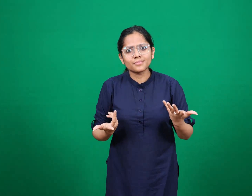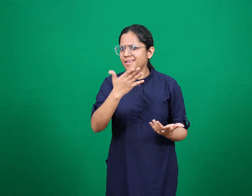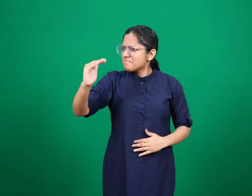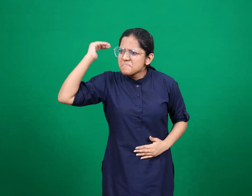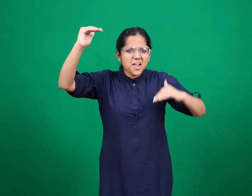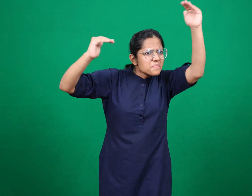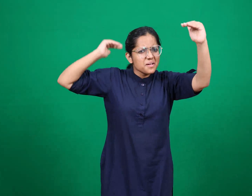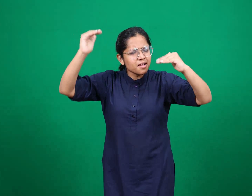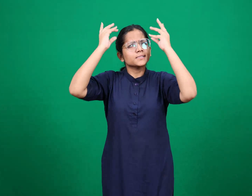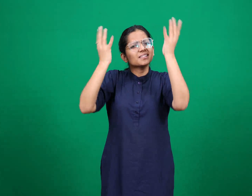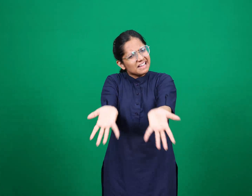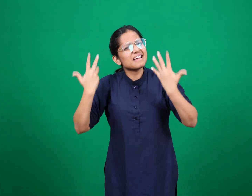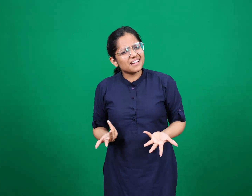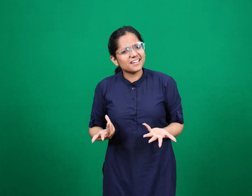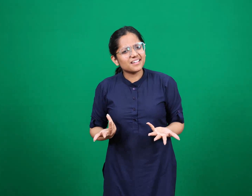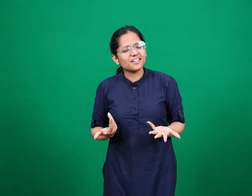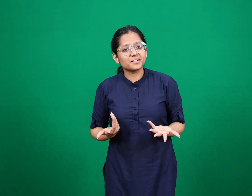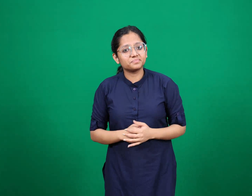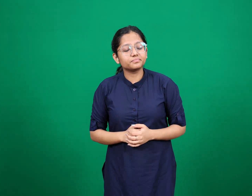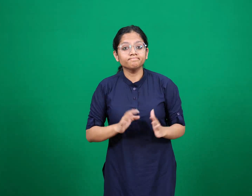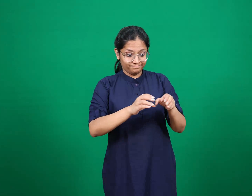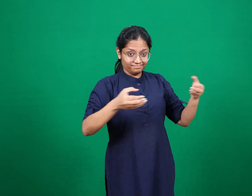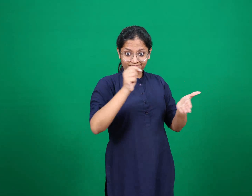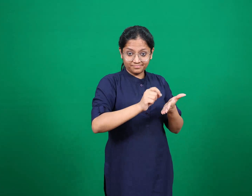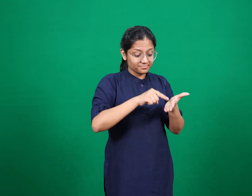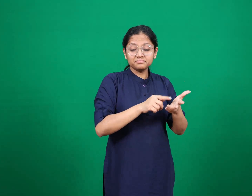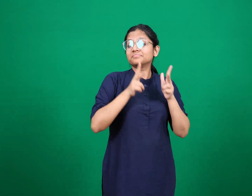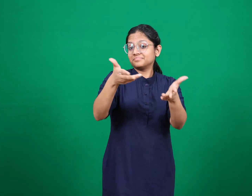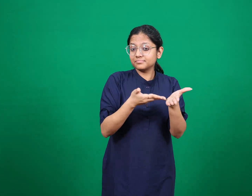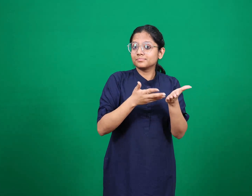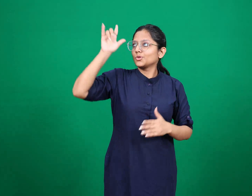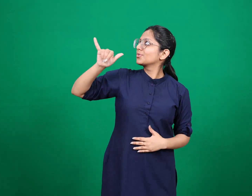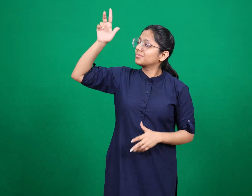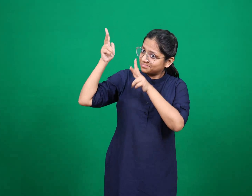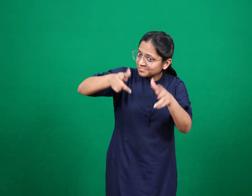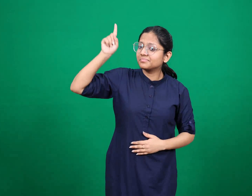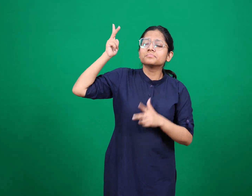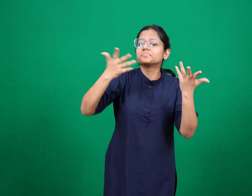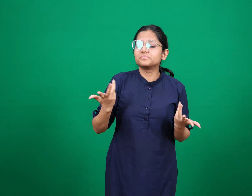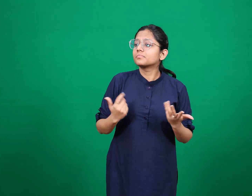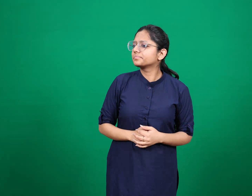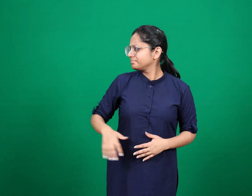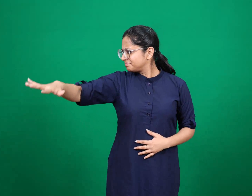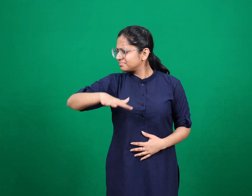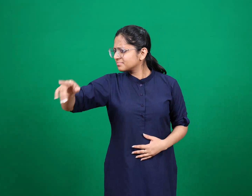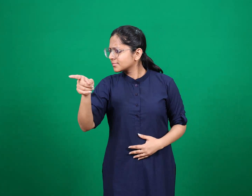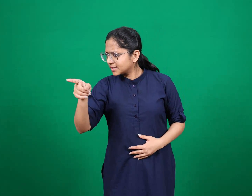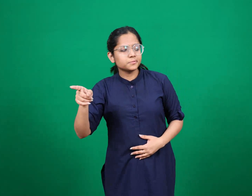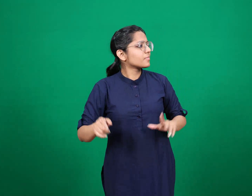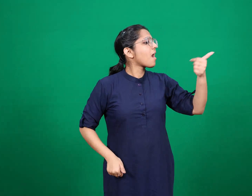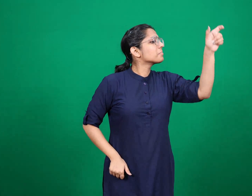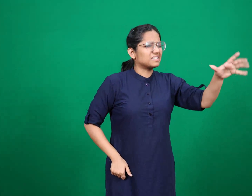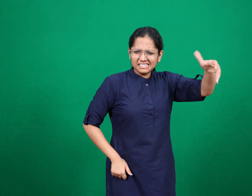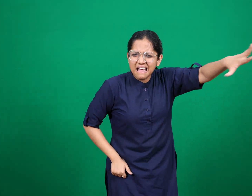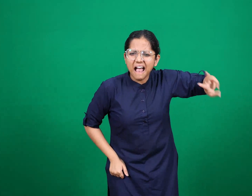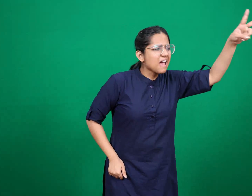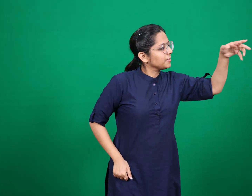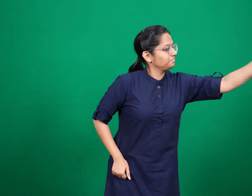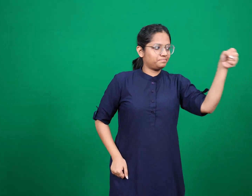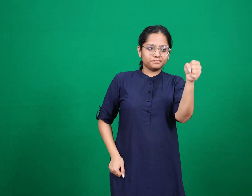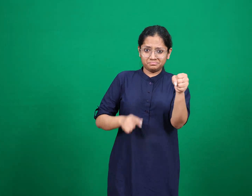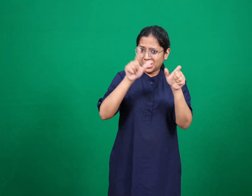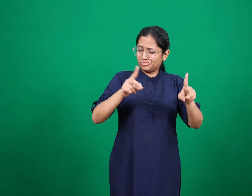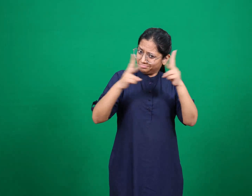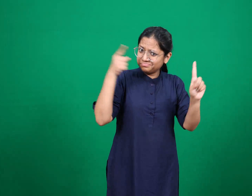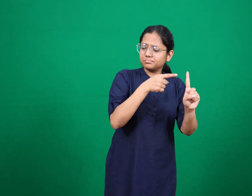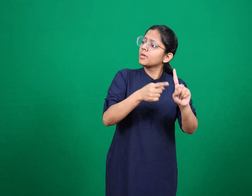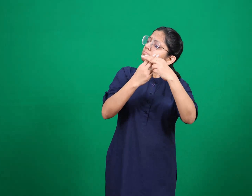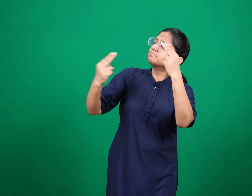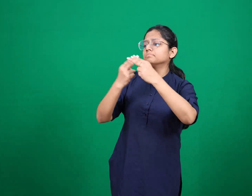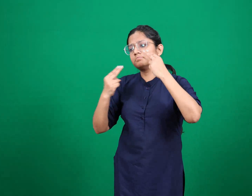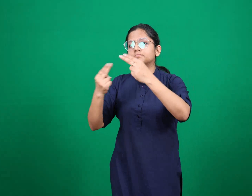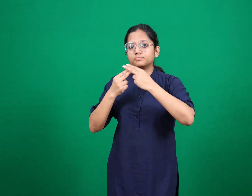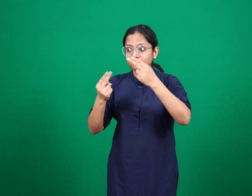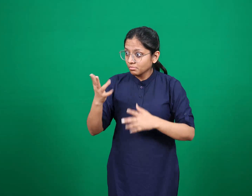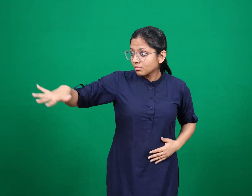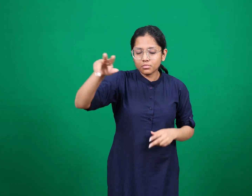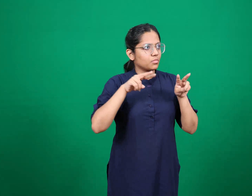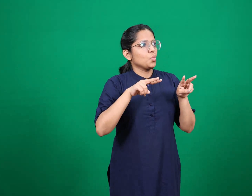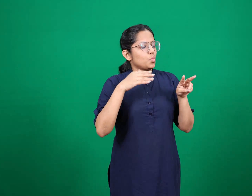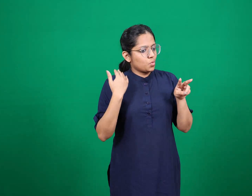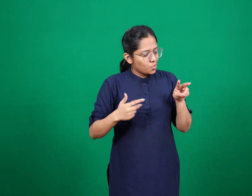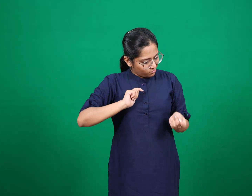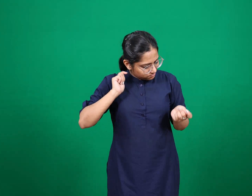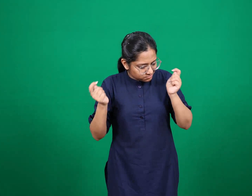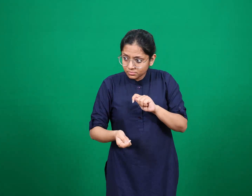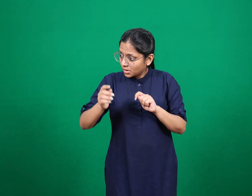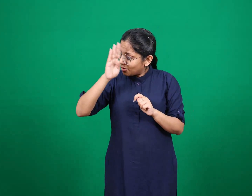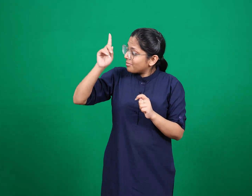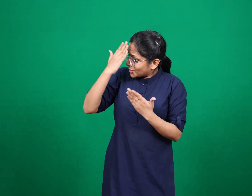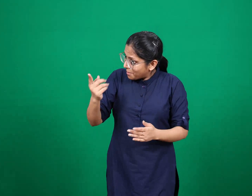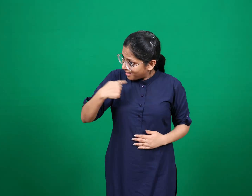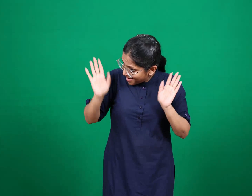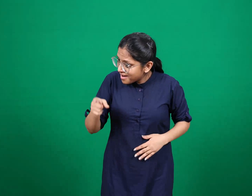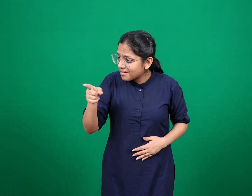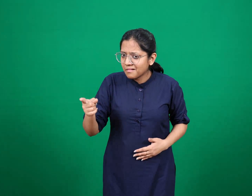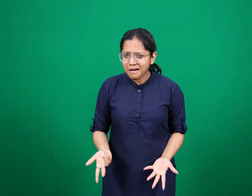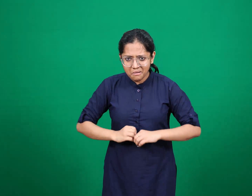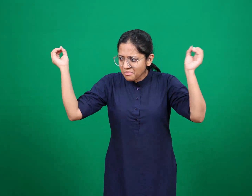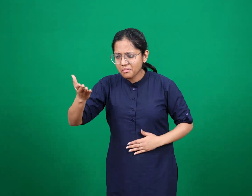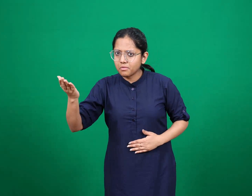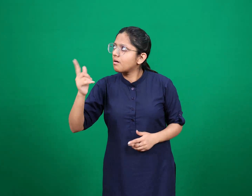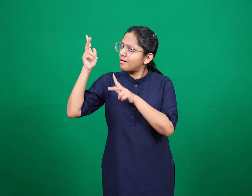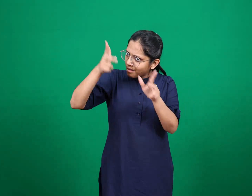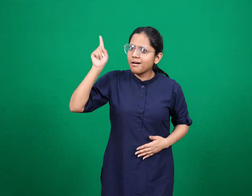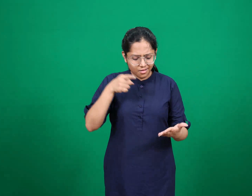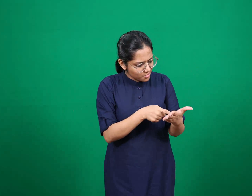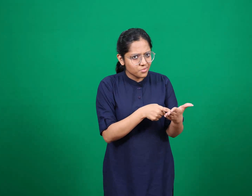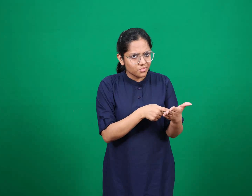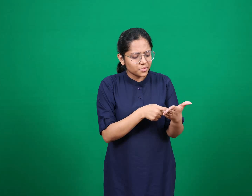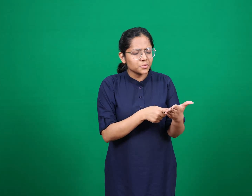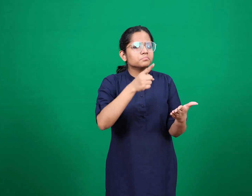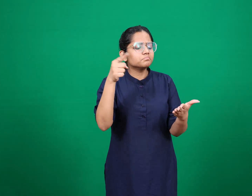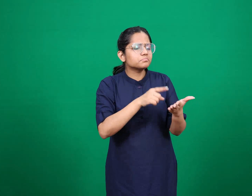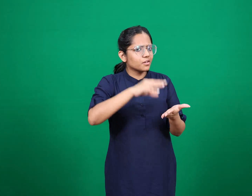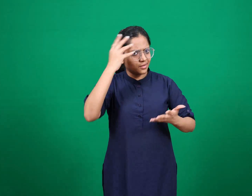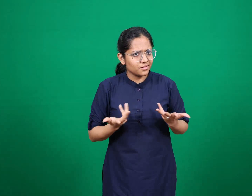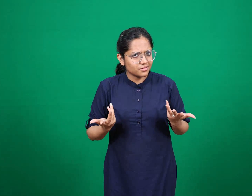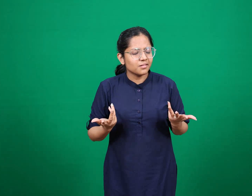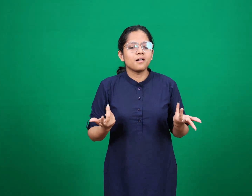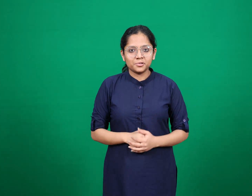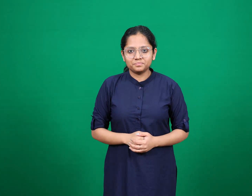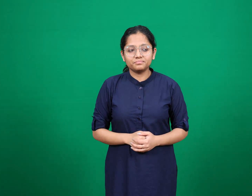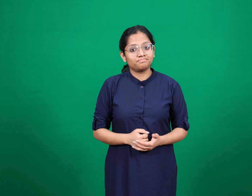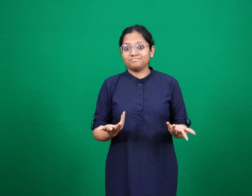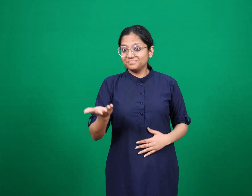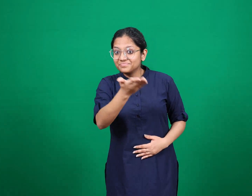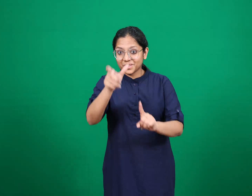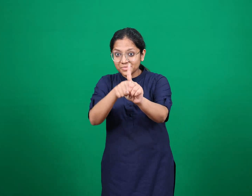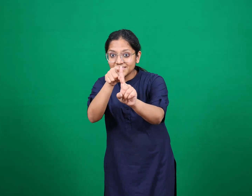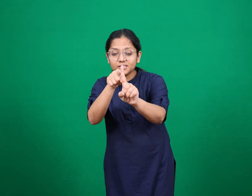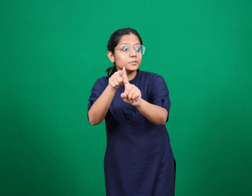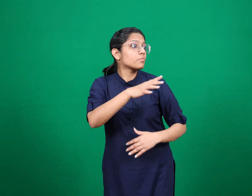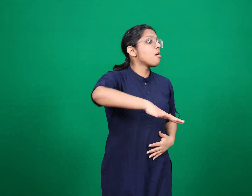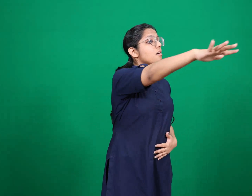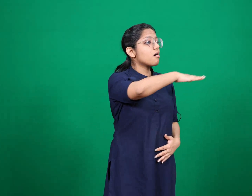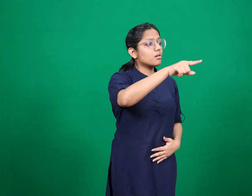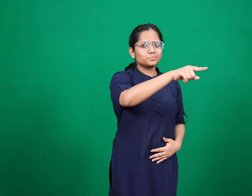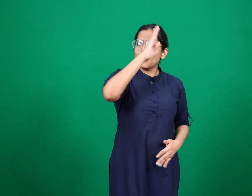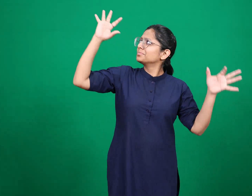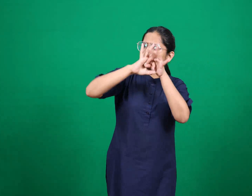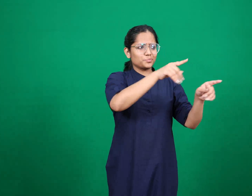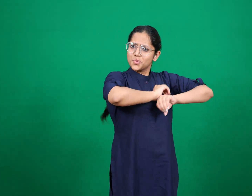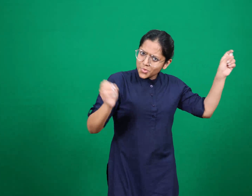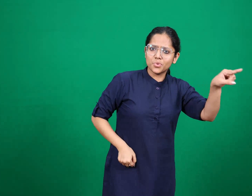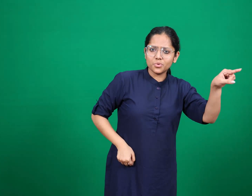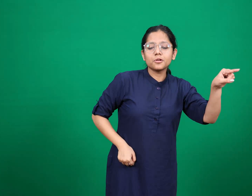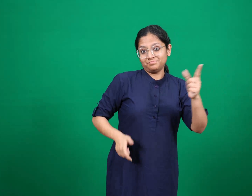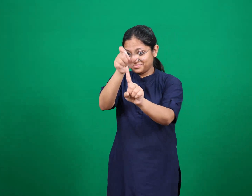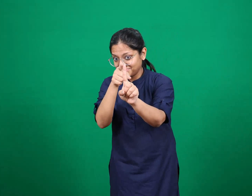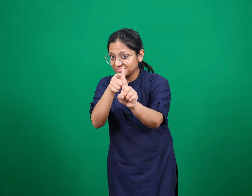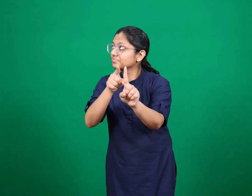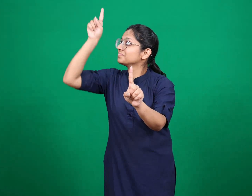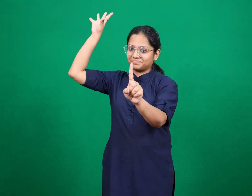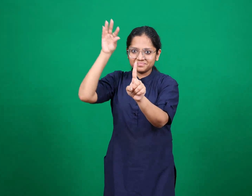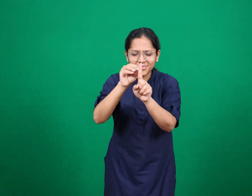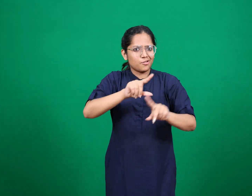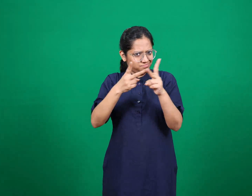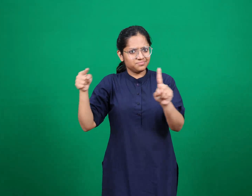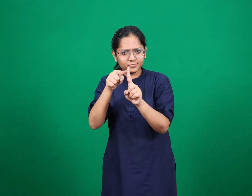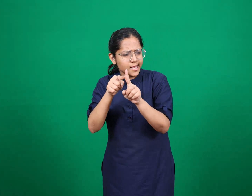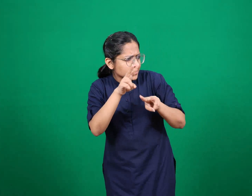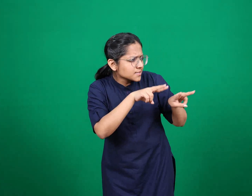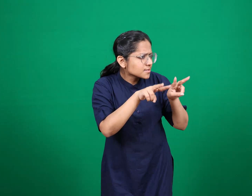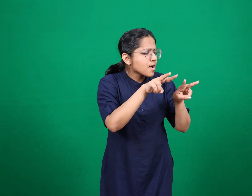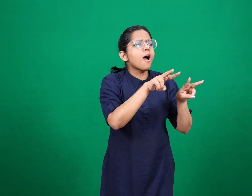It is written in the Law: "By strange tongues and foreign lips I will speak to this people, but even then they will not listen to Me, says the Lord."